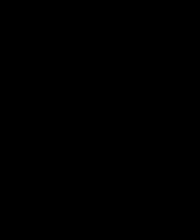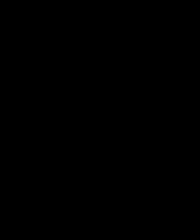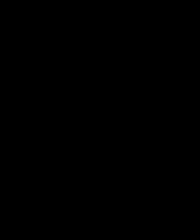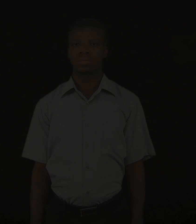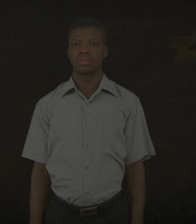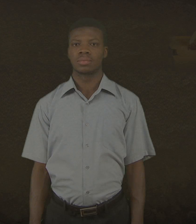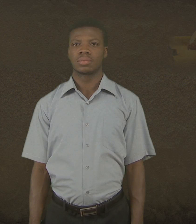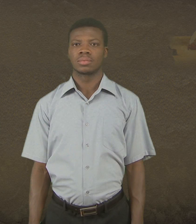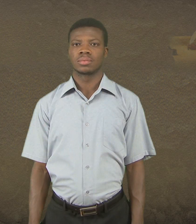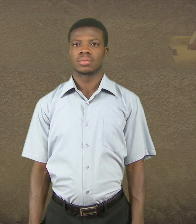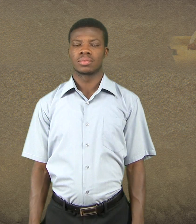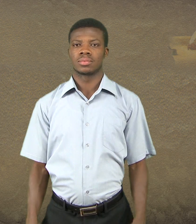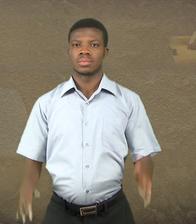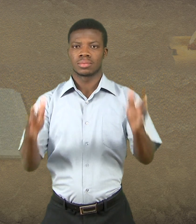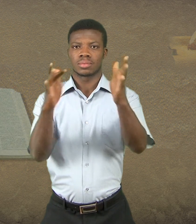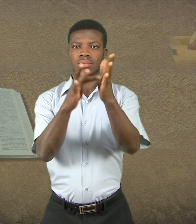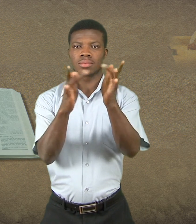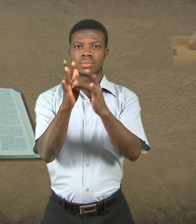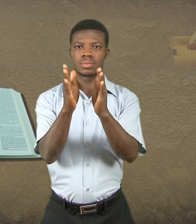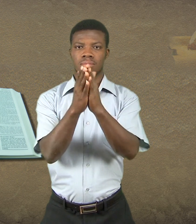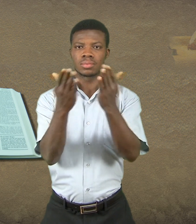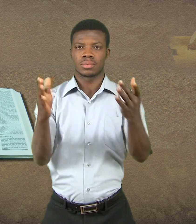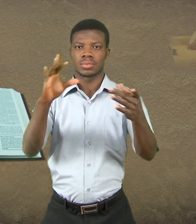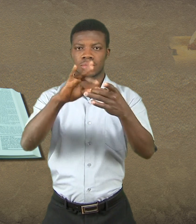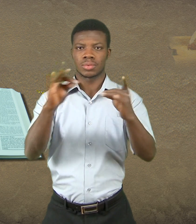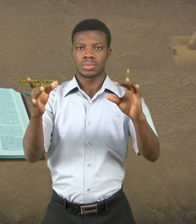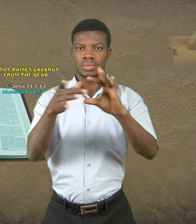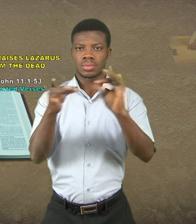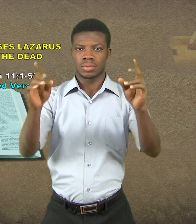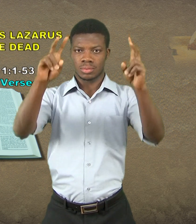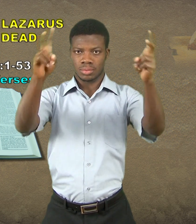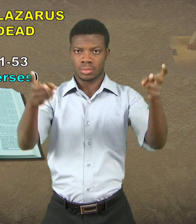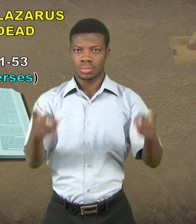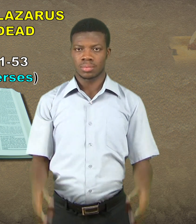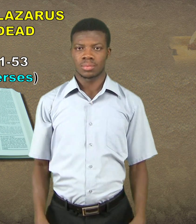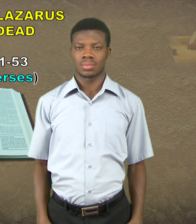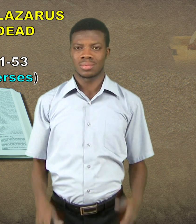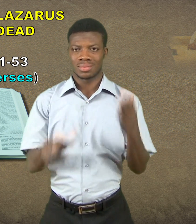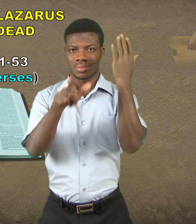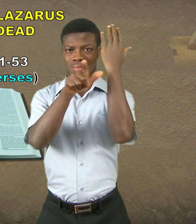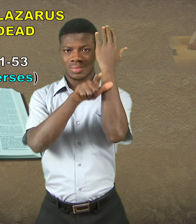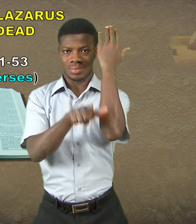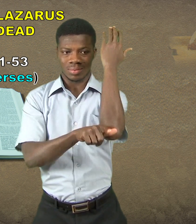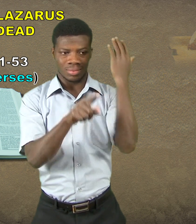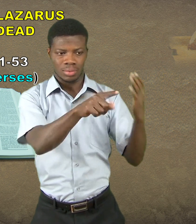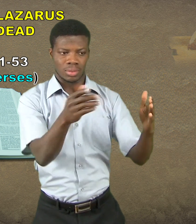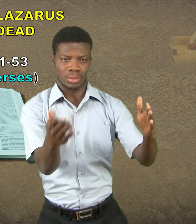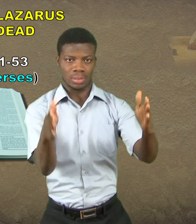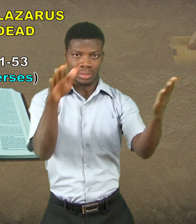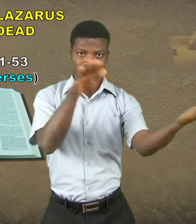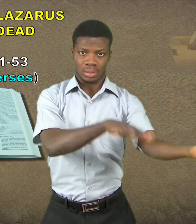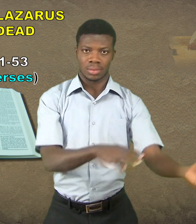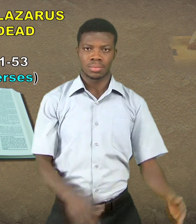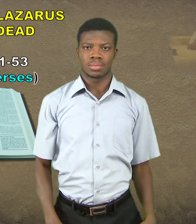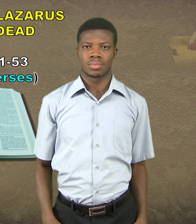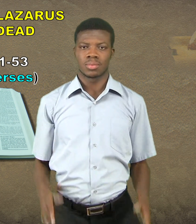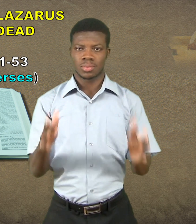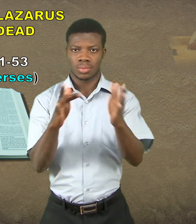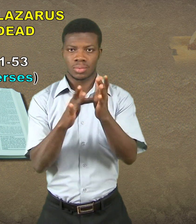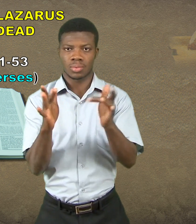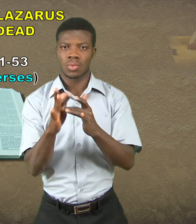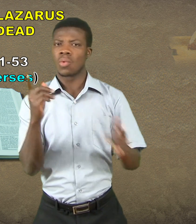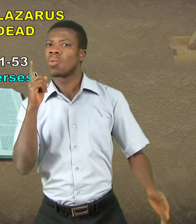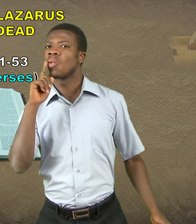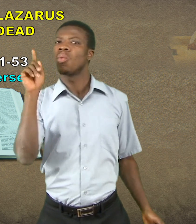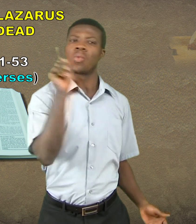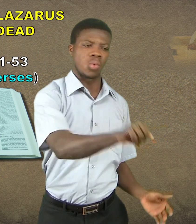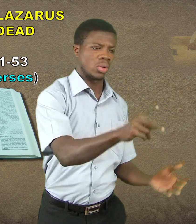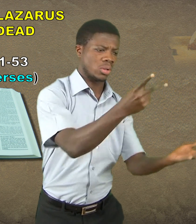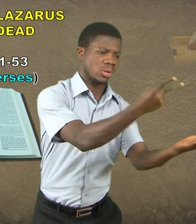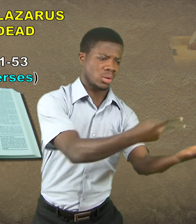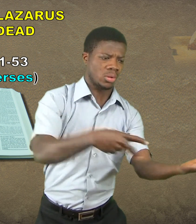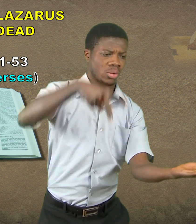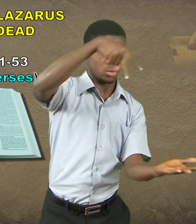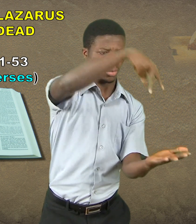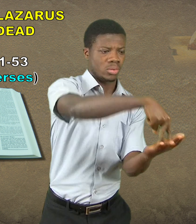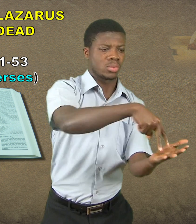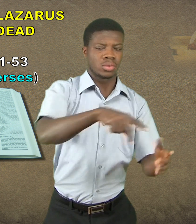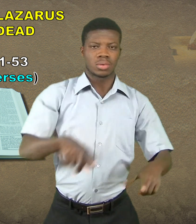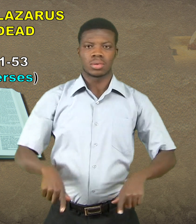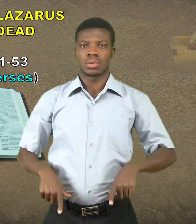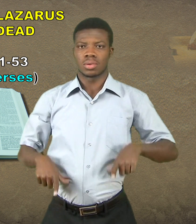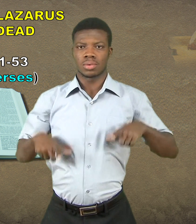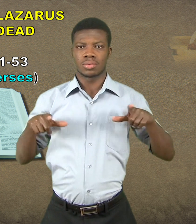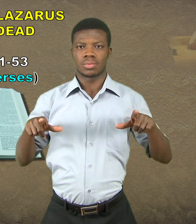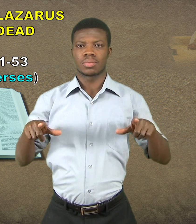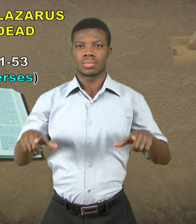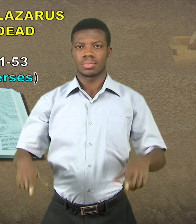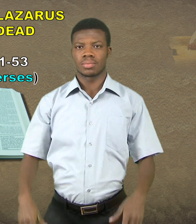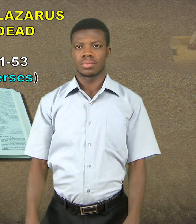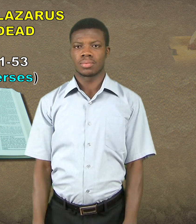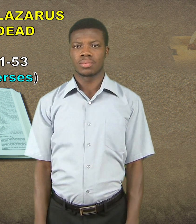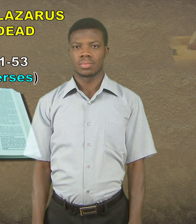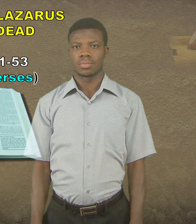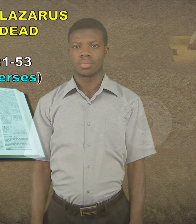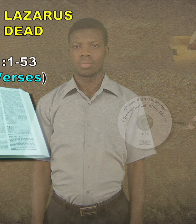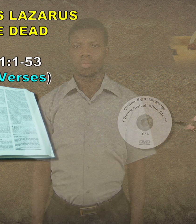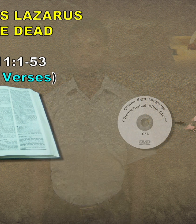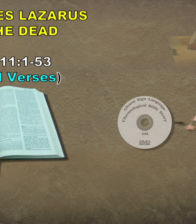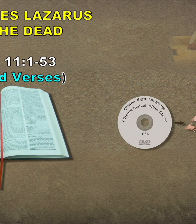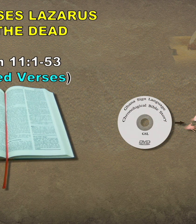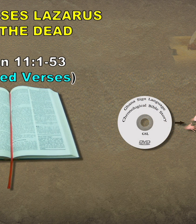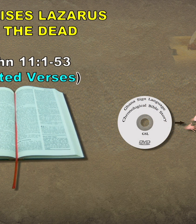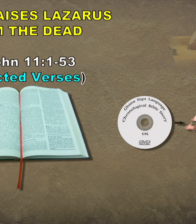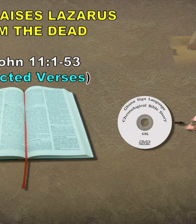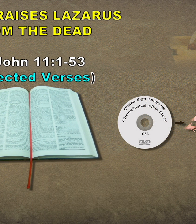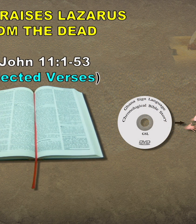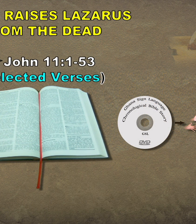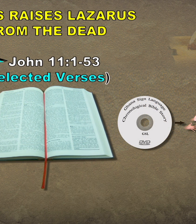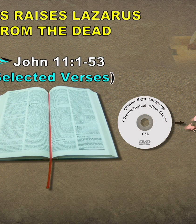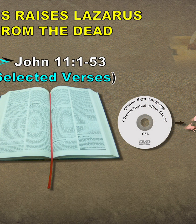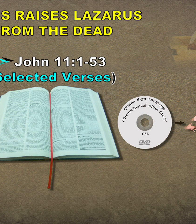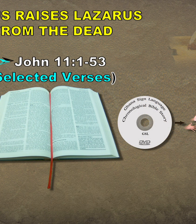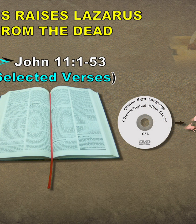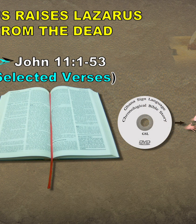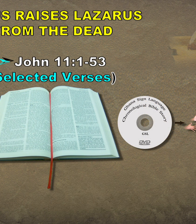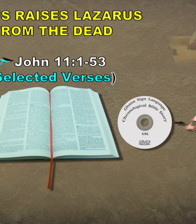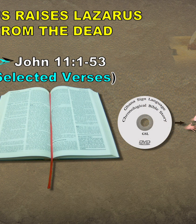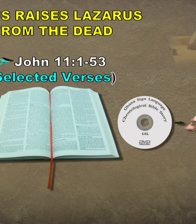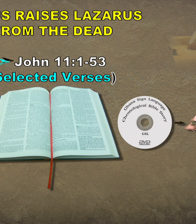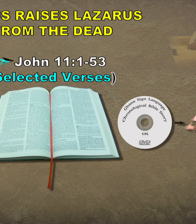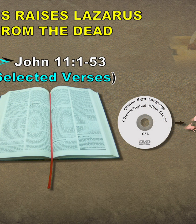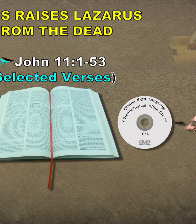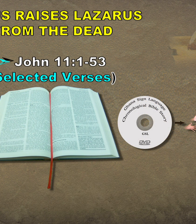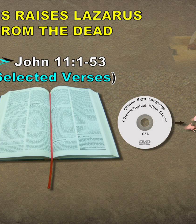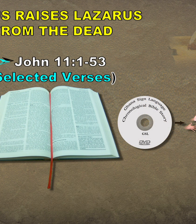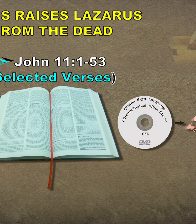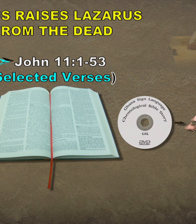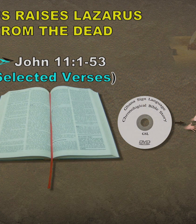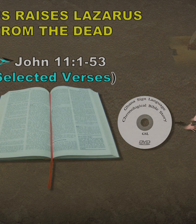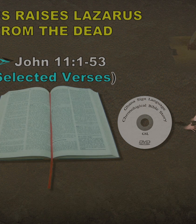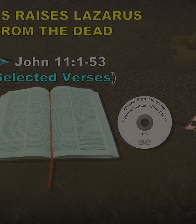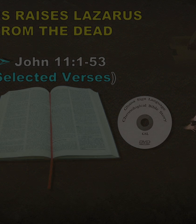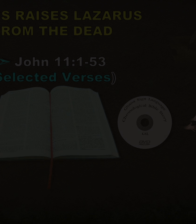Jesus raises Lazarus from the dead